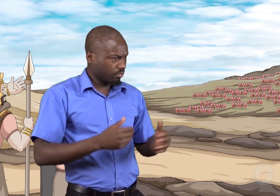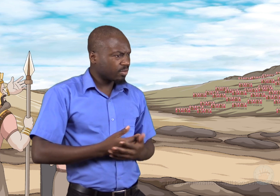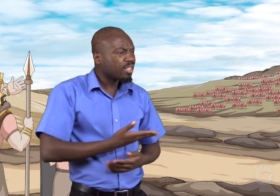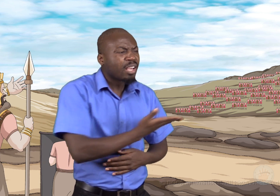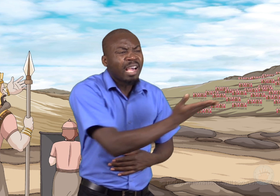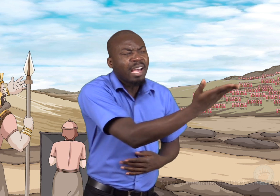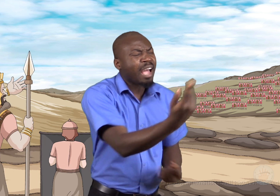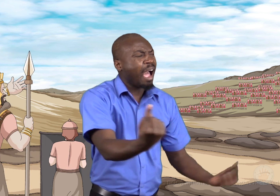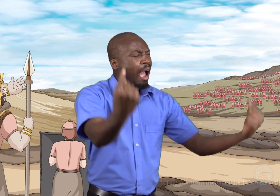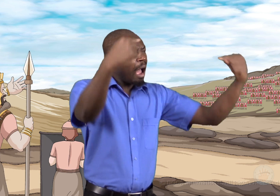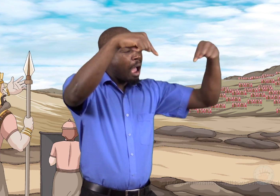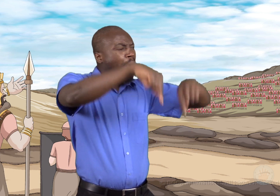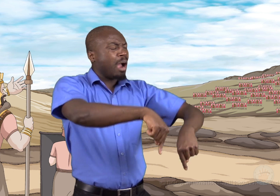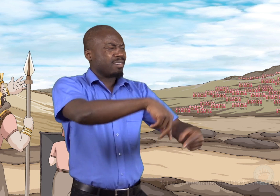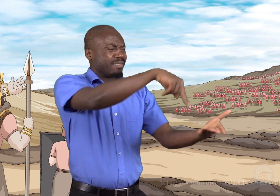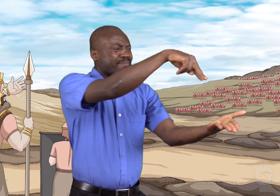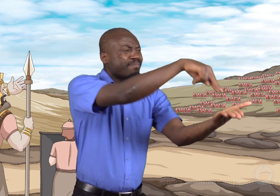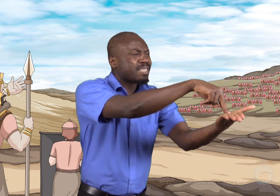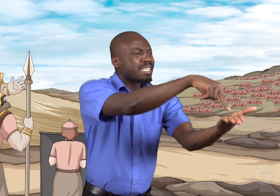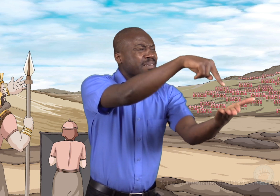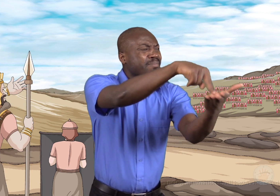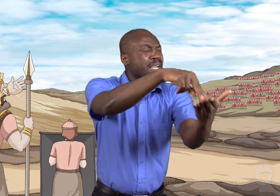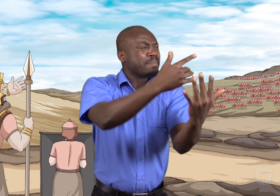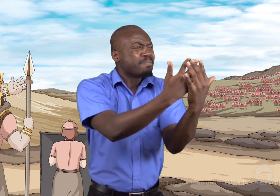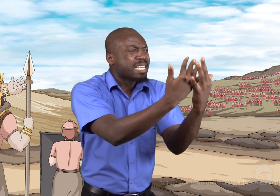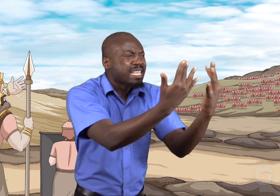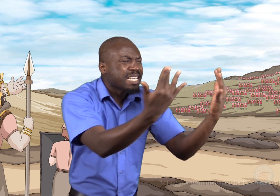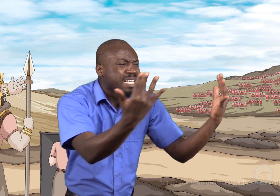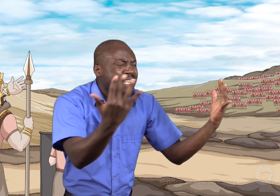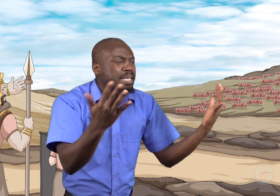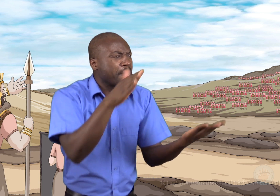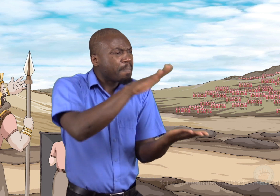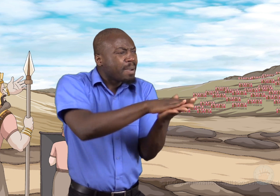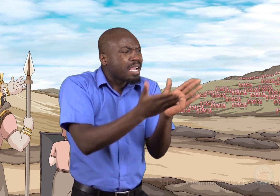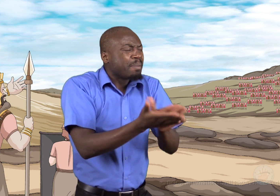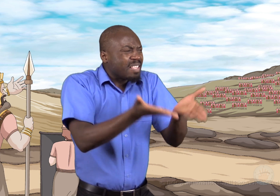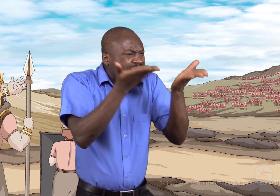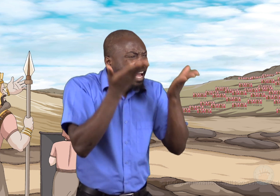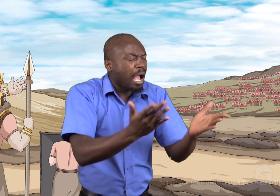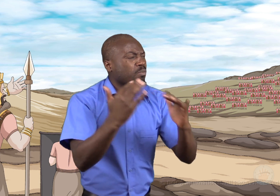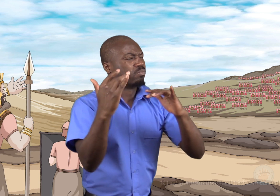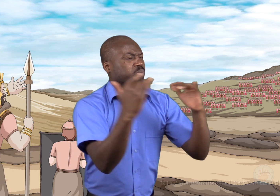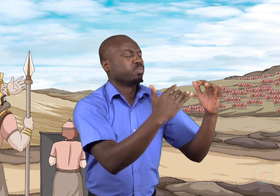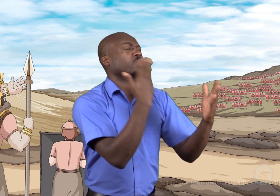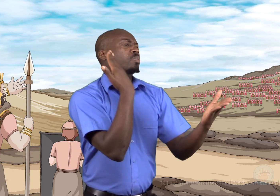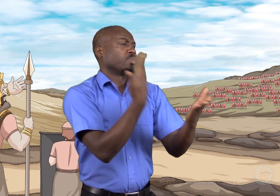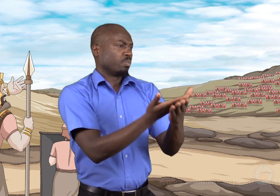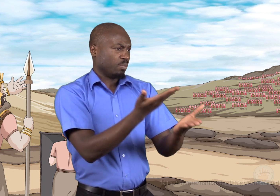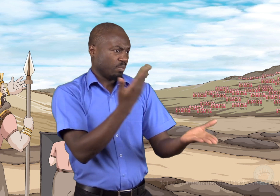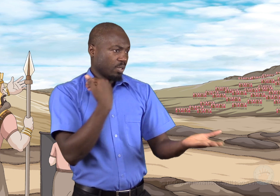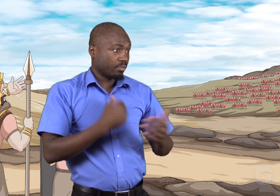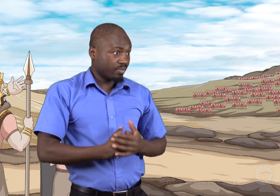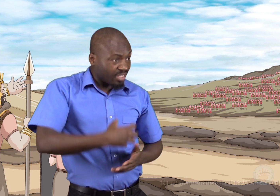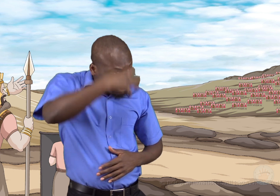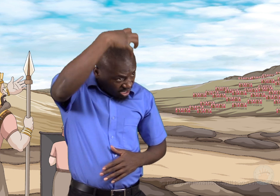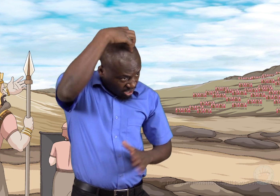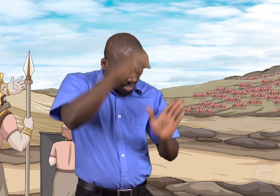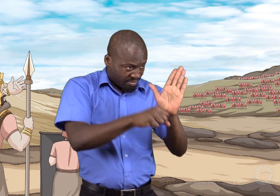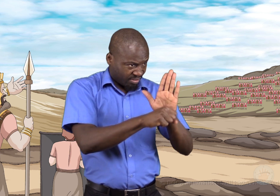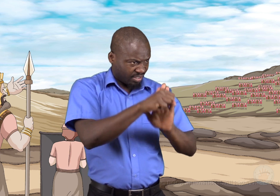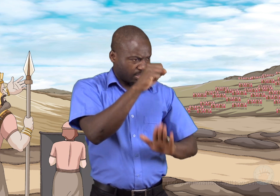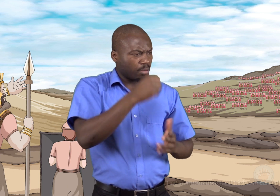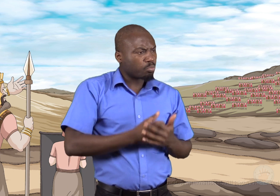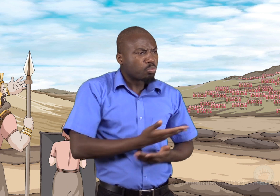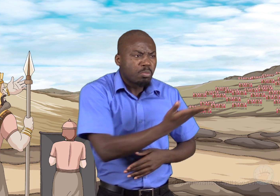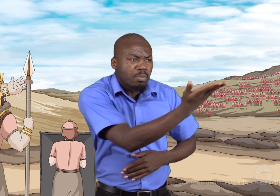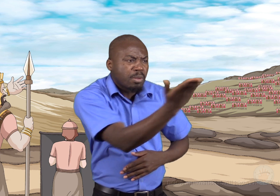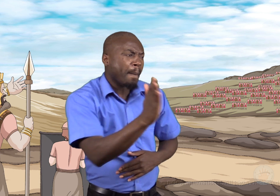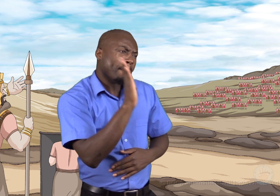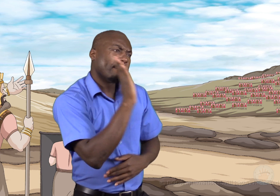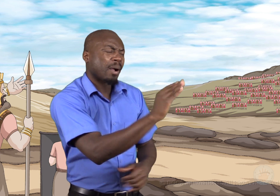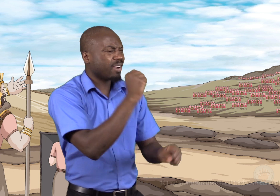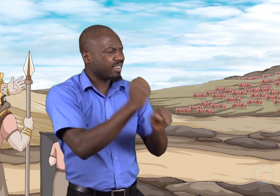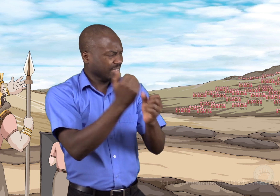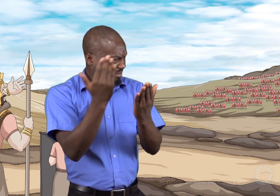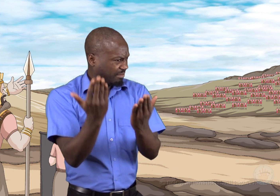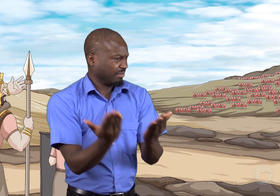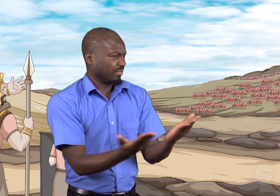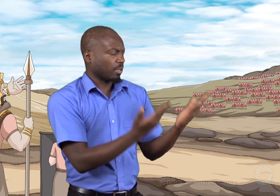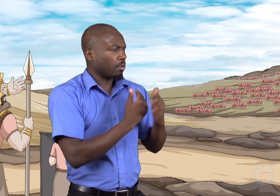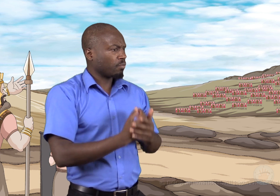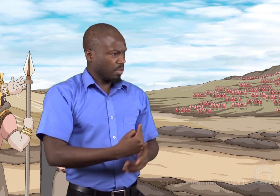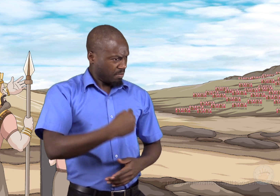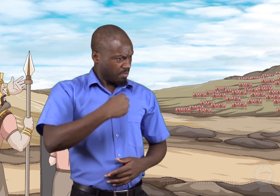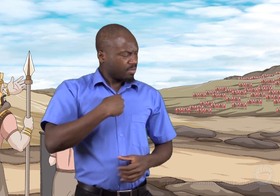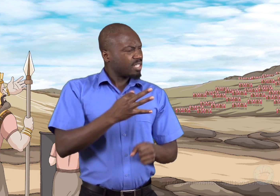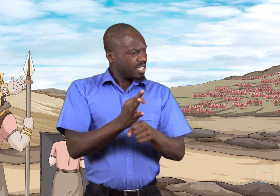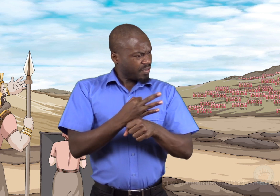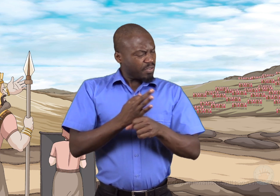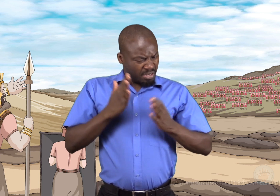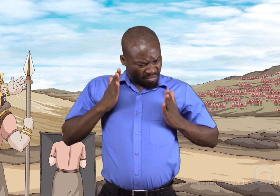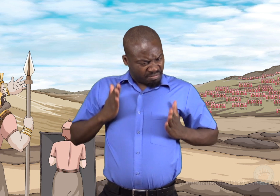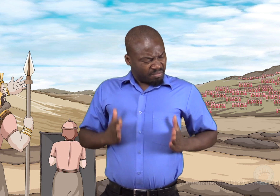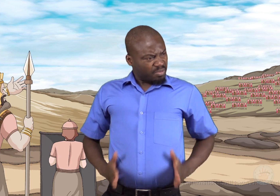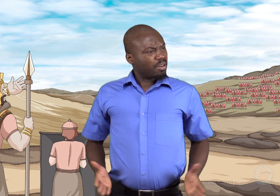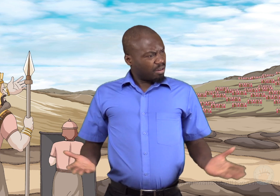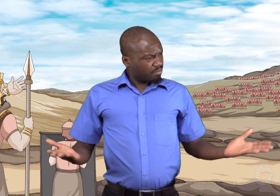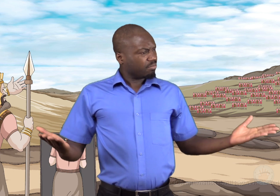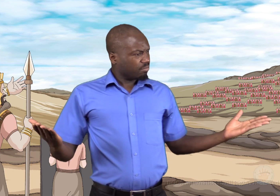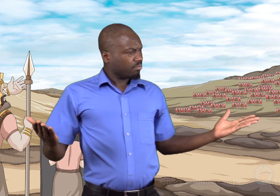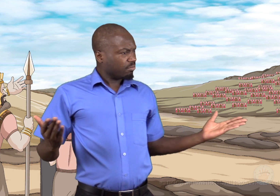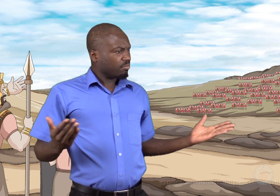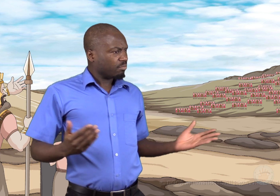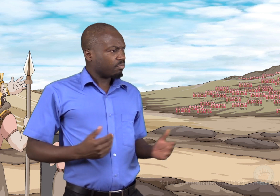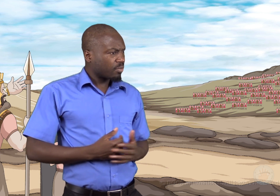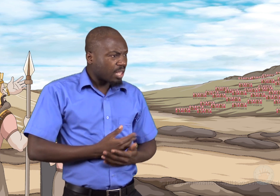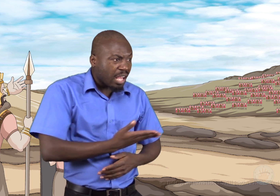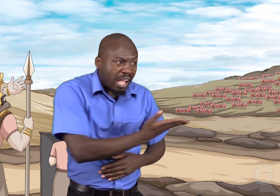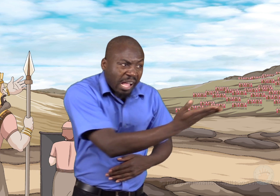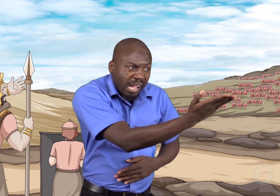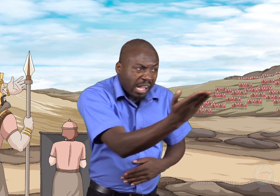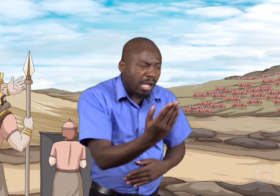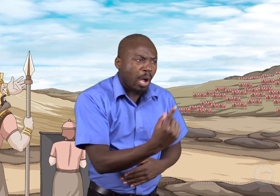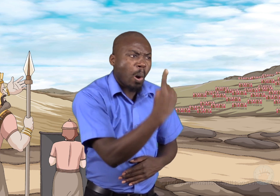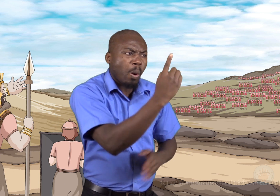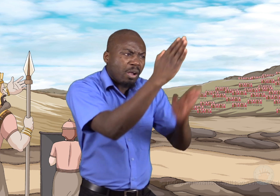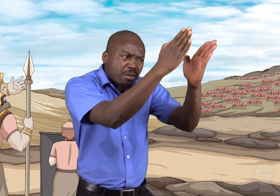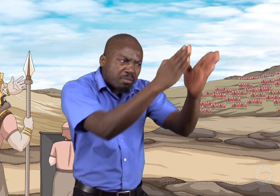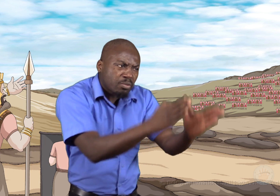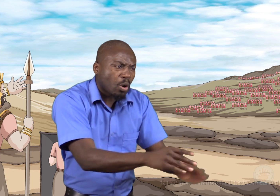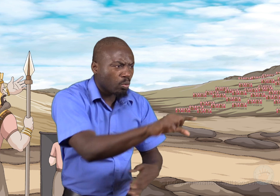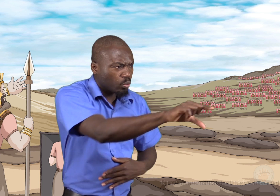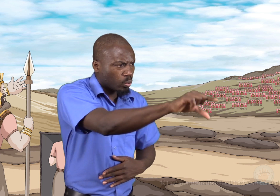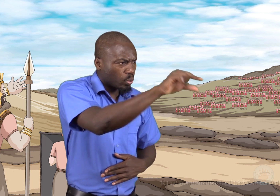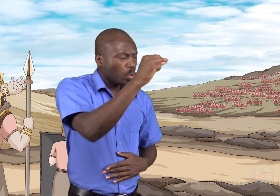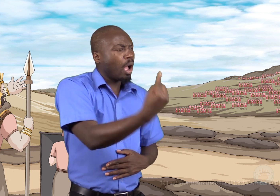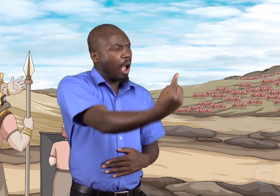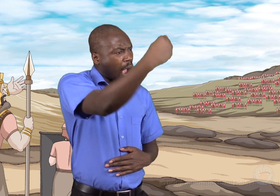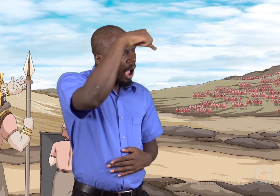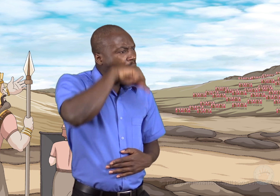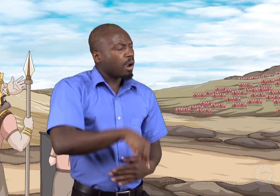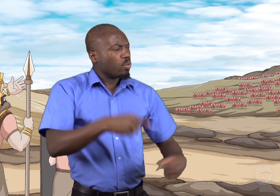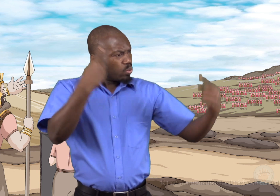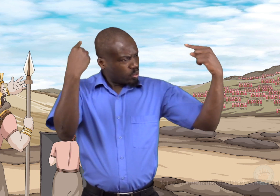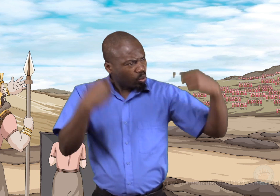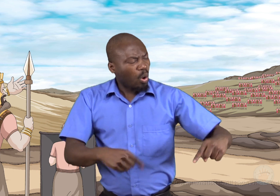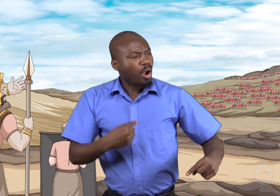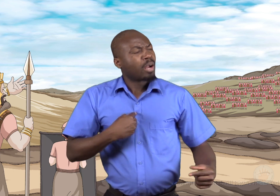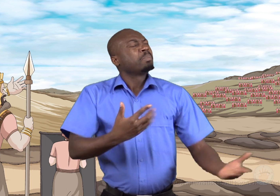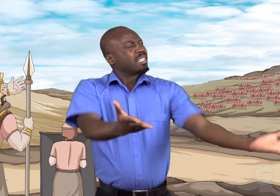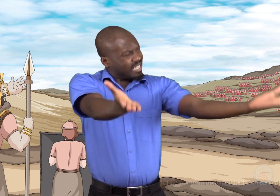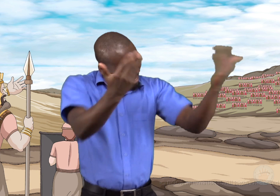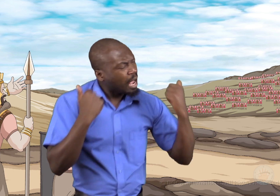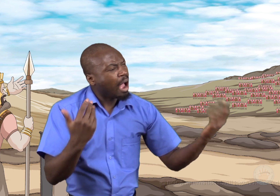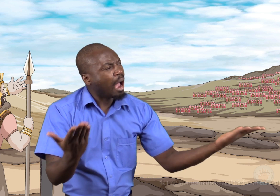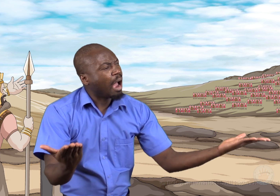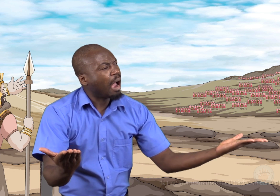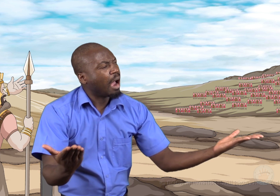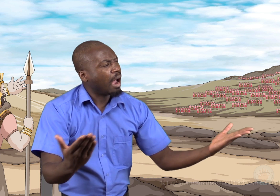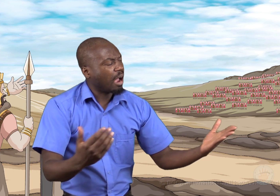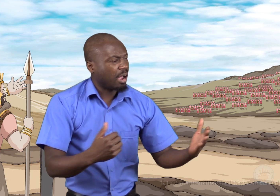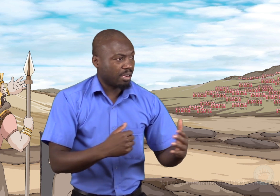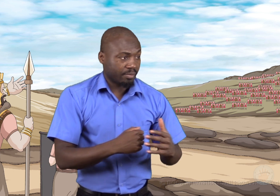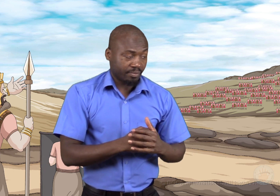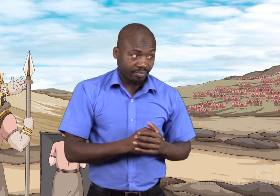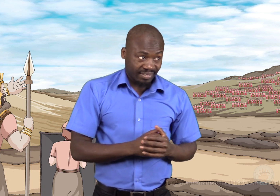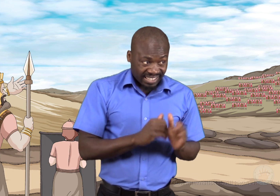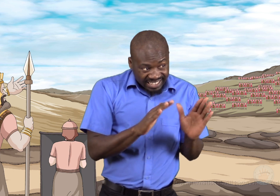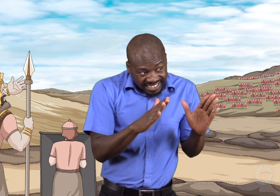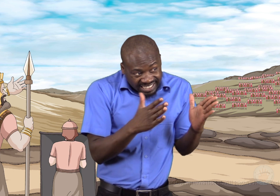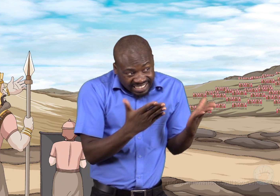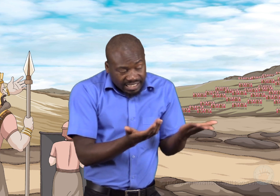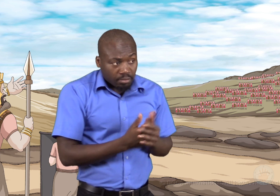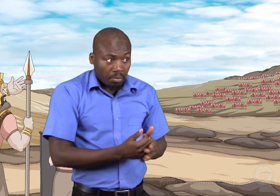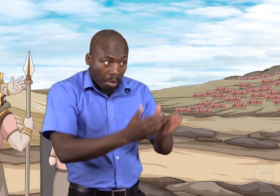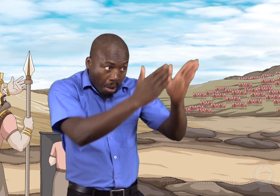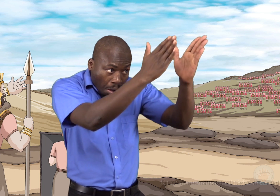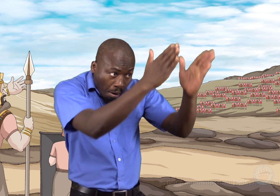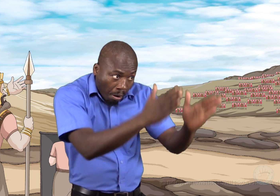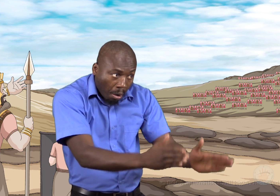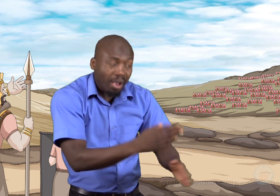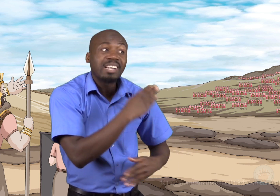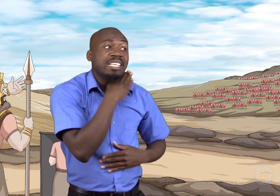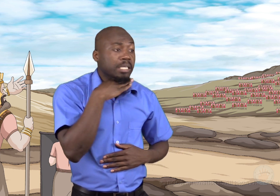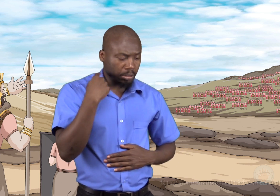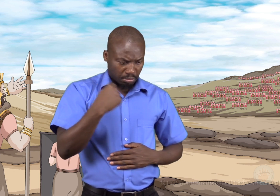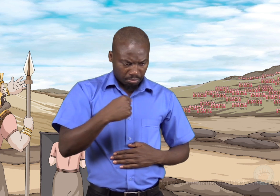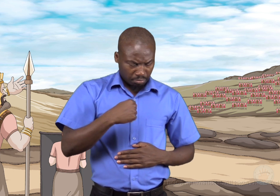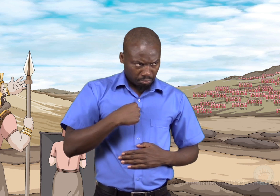Am I not a Philistine, and are you not servants of Saul? Choose one of your men and have him come down against me.